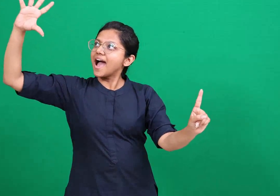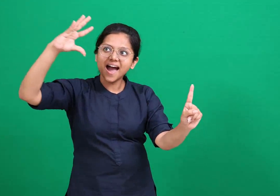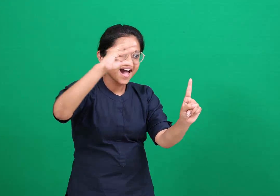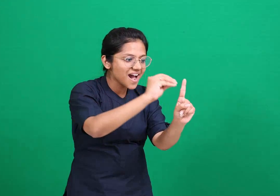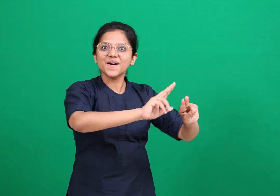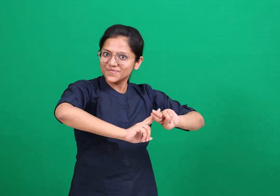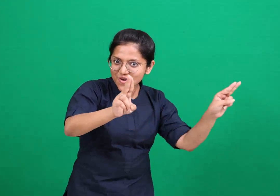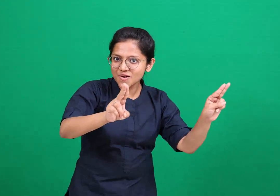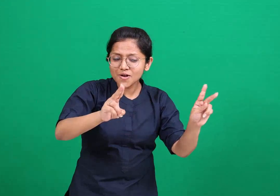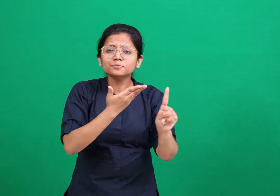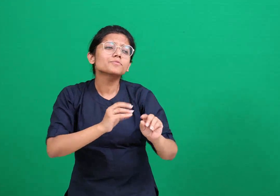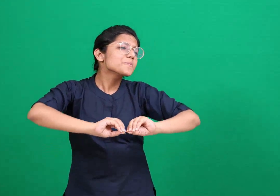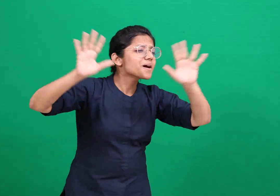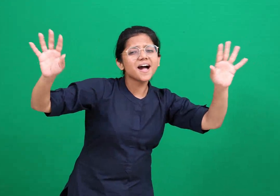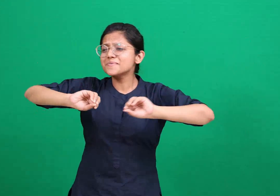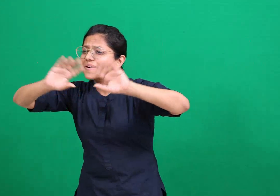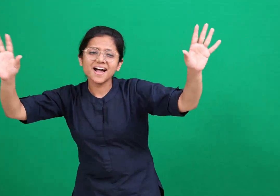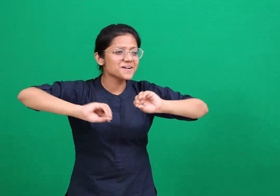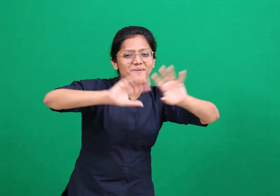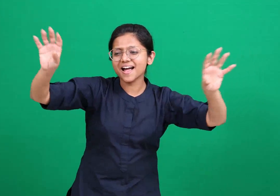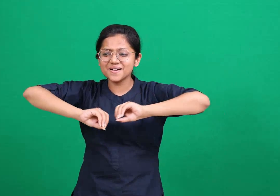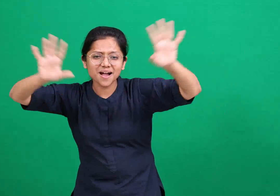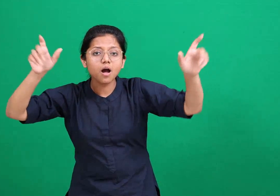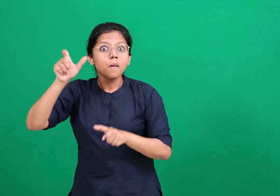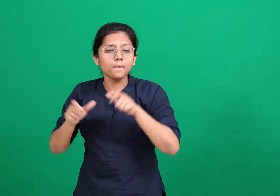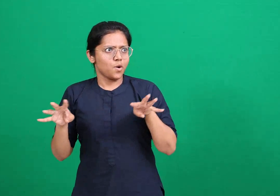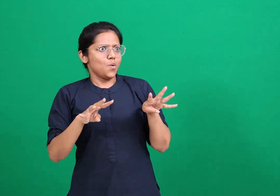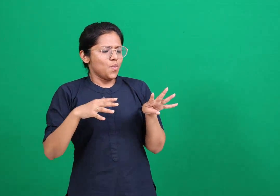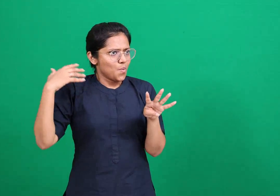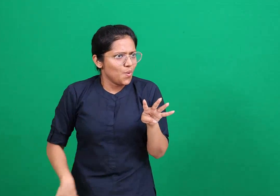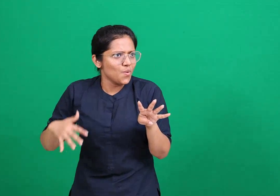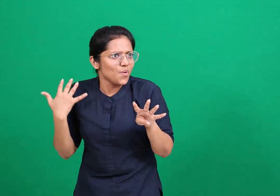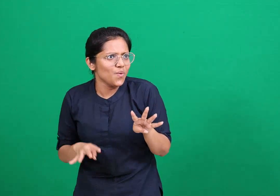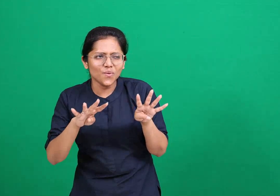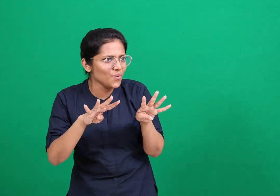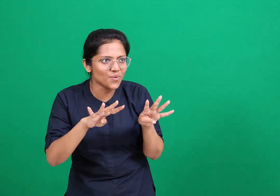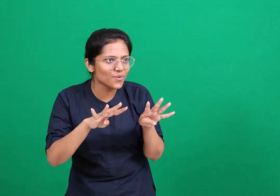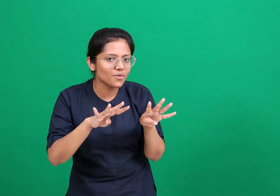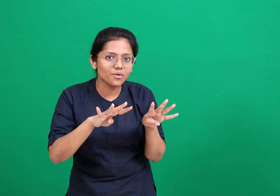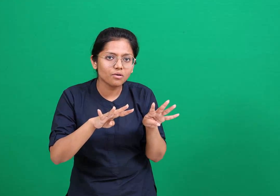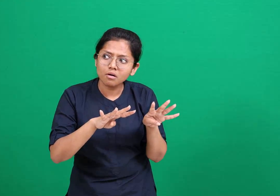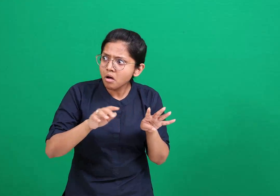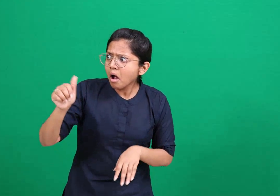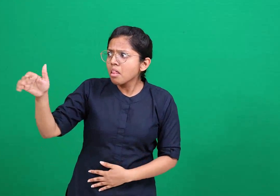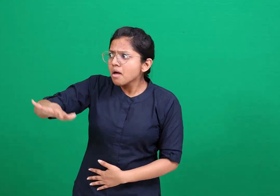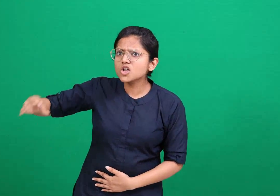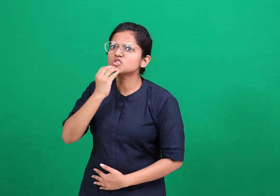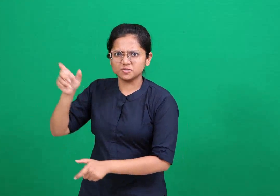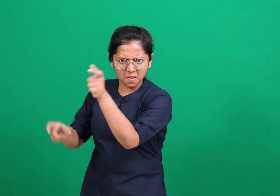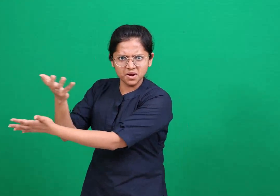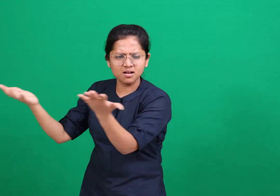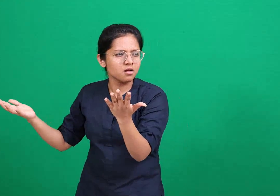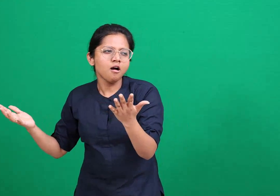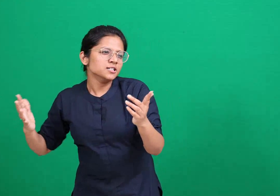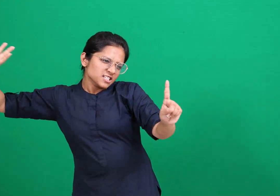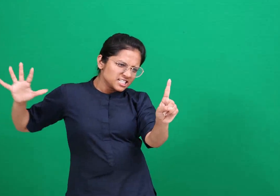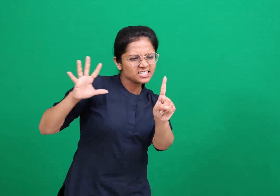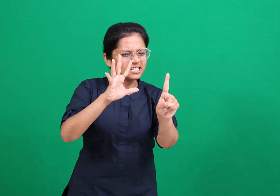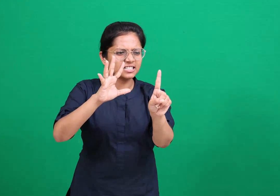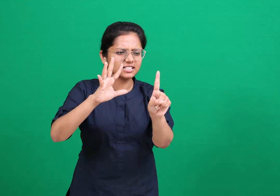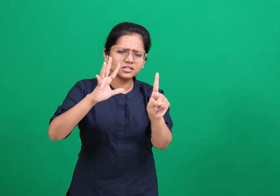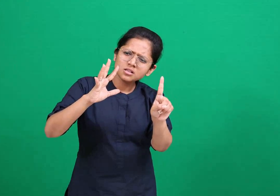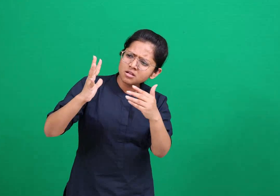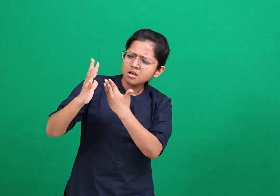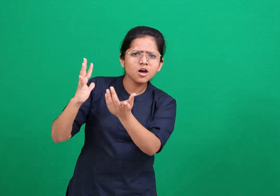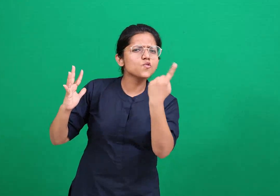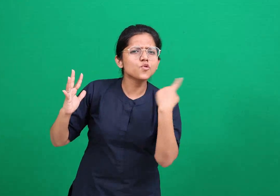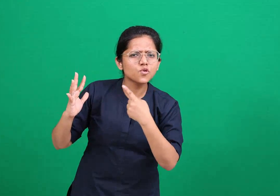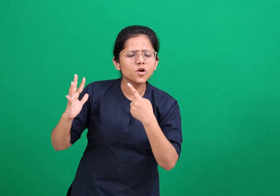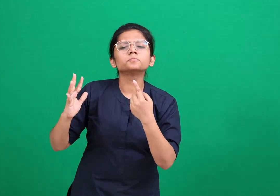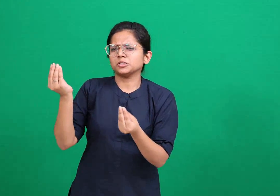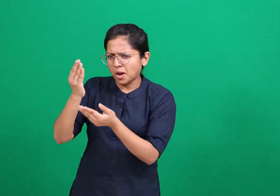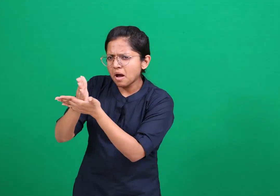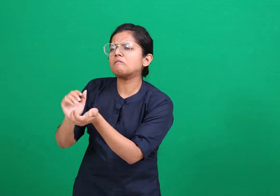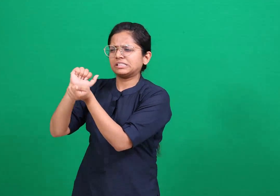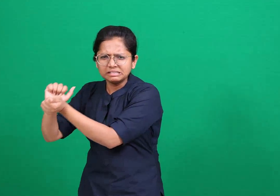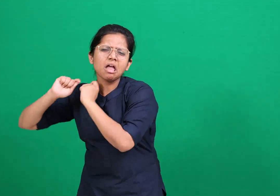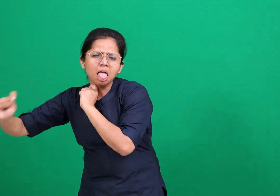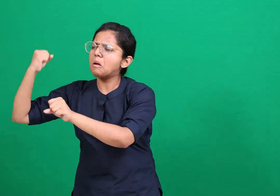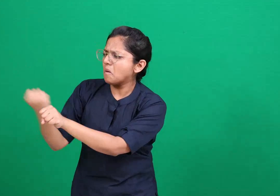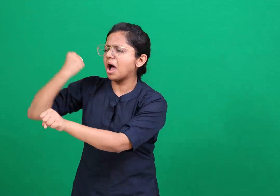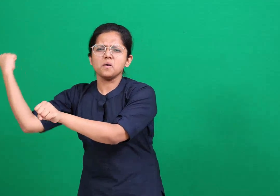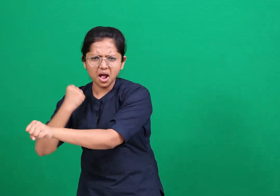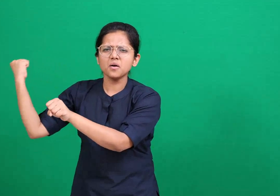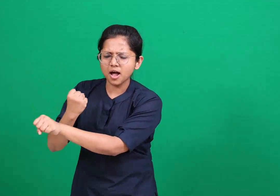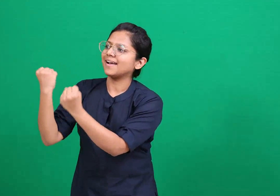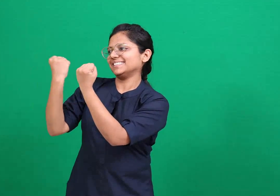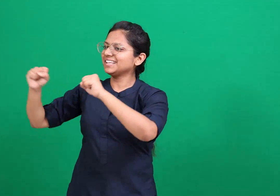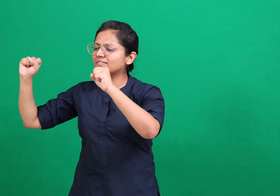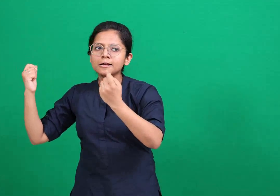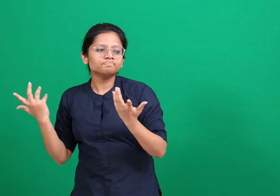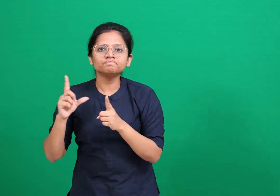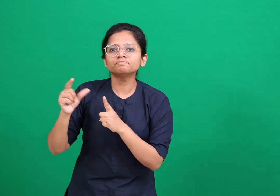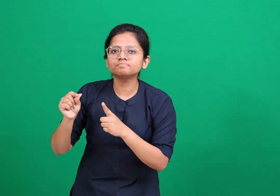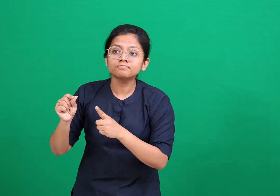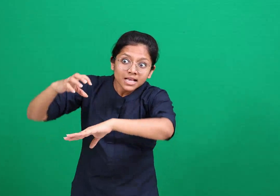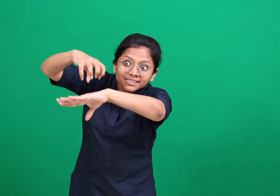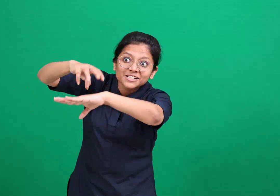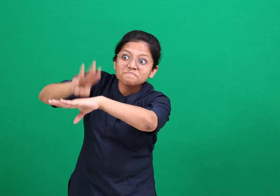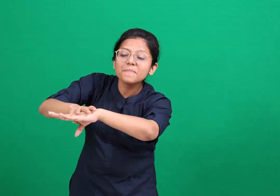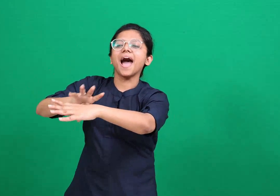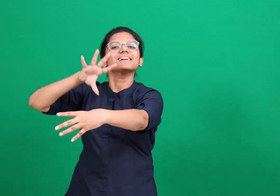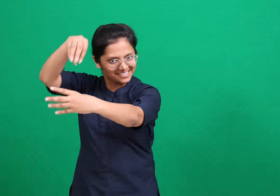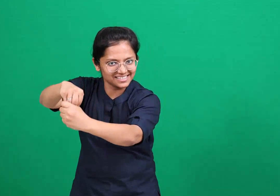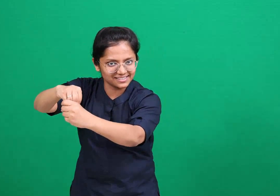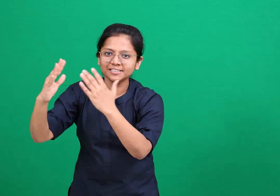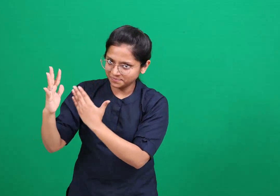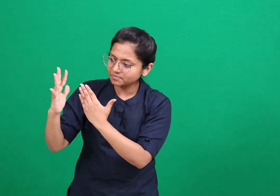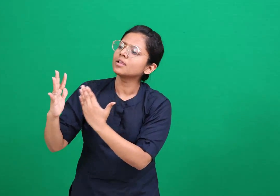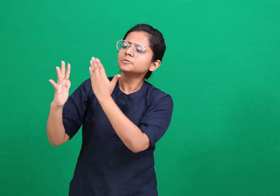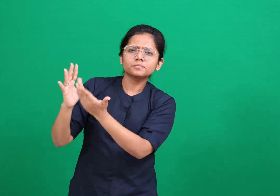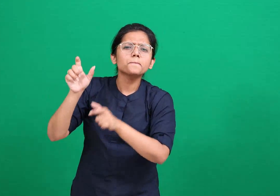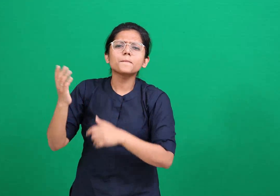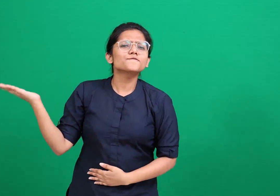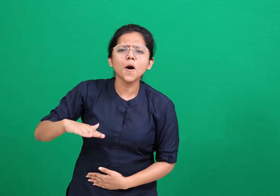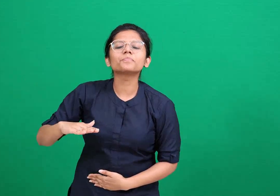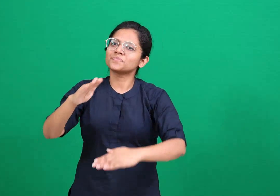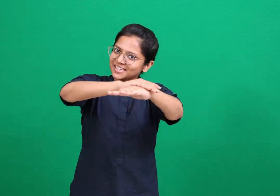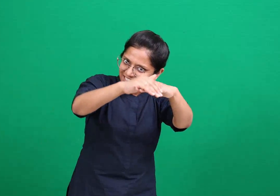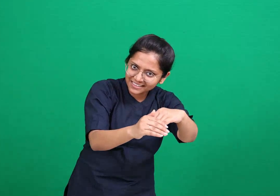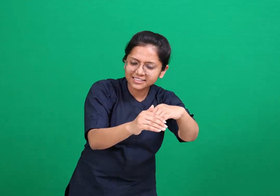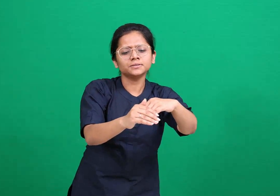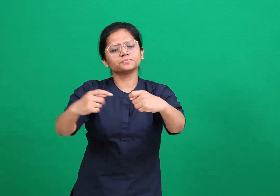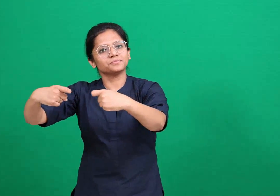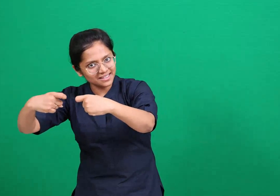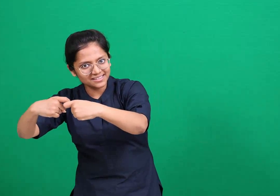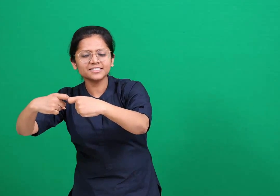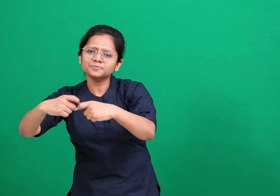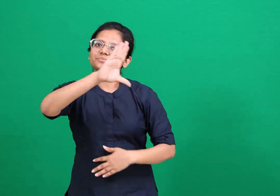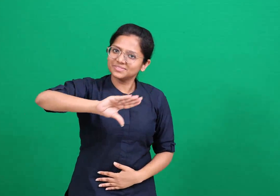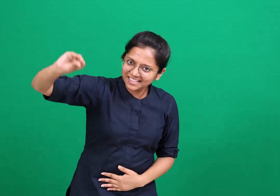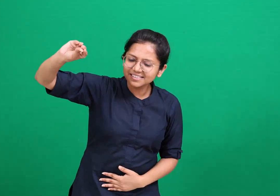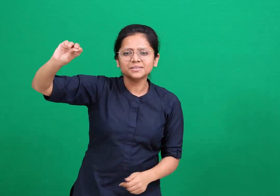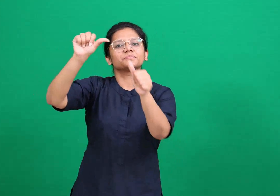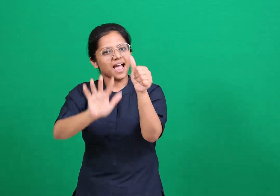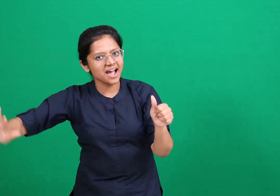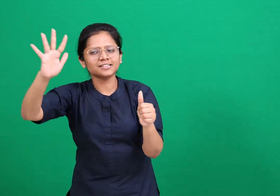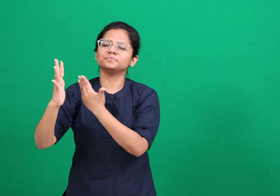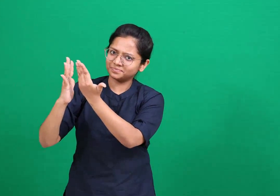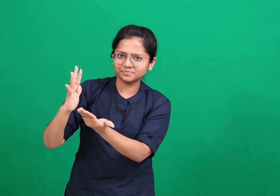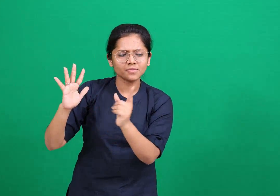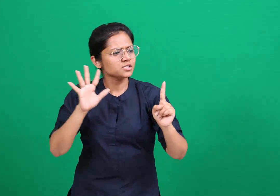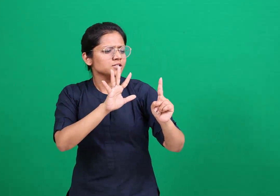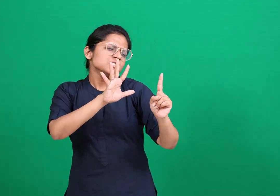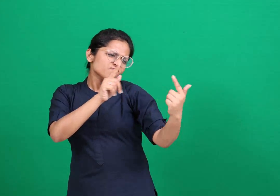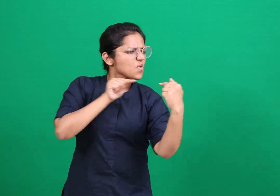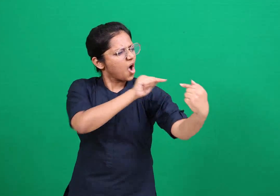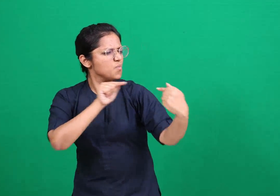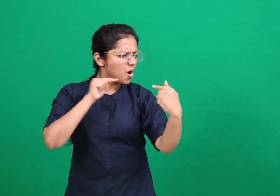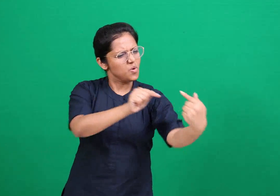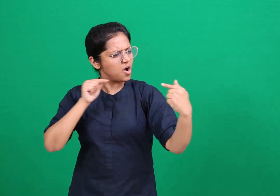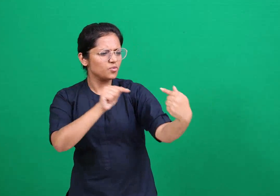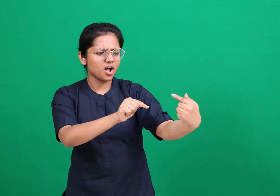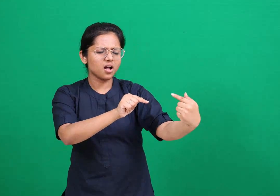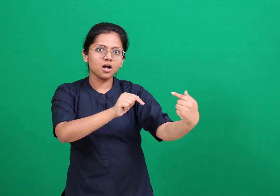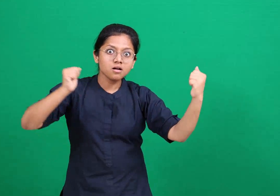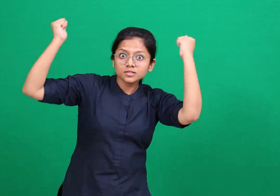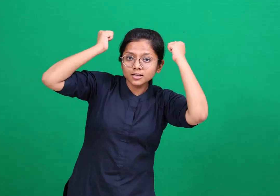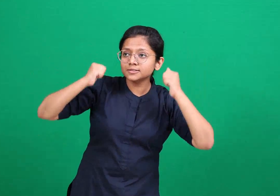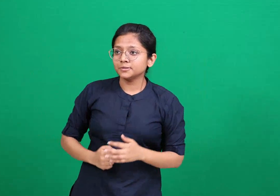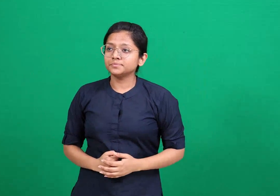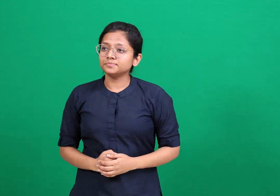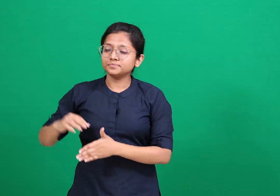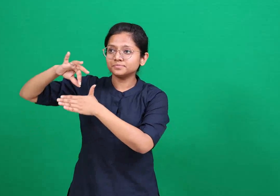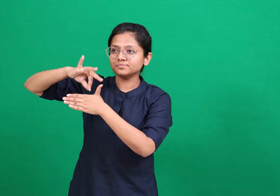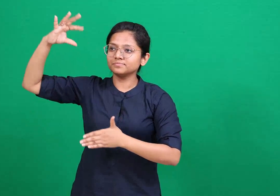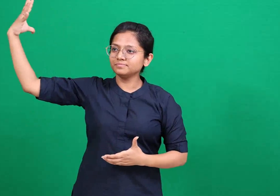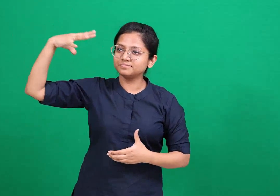But resistance arose from what was called the Synagogue of the Freedmen, including Cyrenians, Alexandrians, and men from the provinces of Cilicia and Asia.